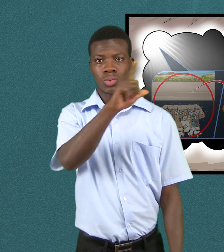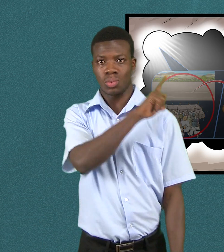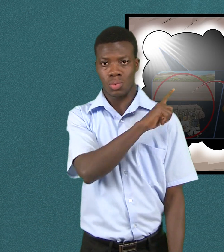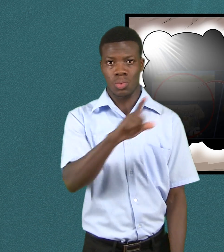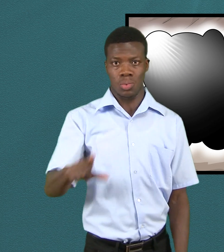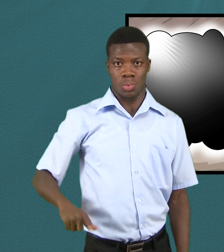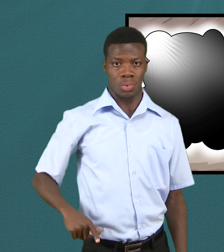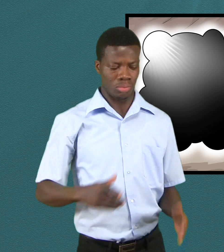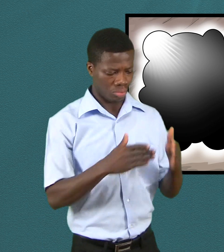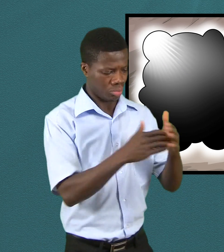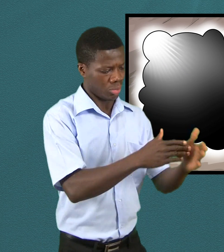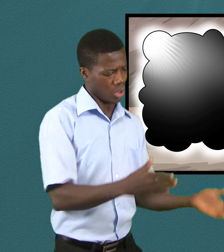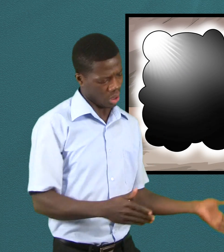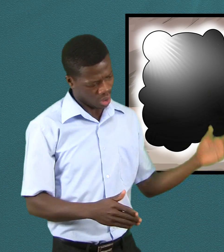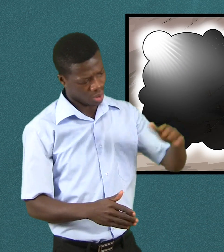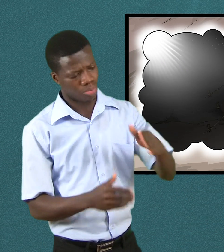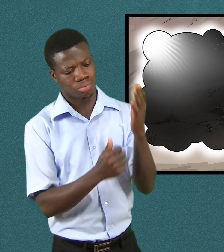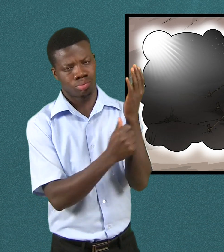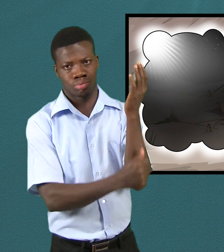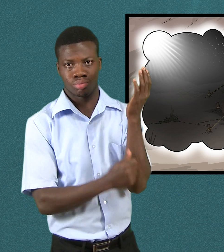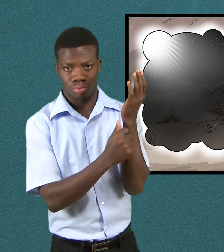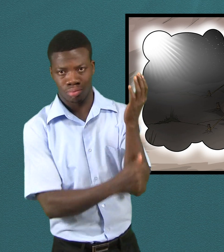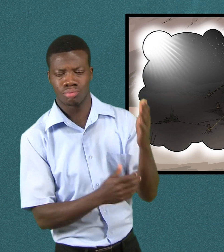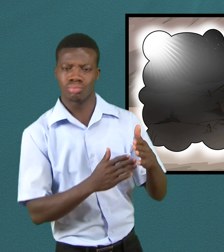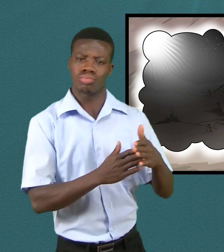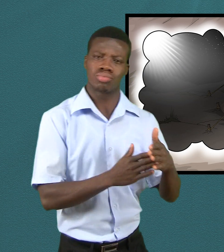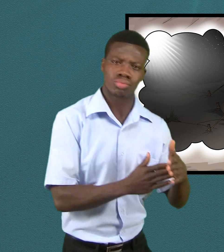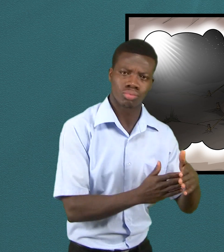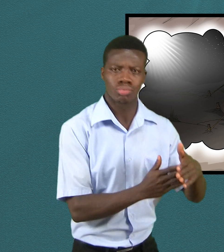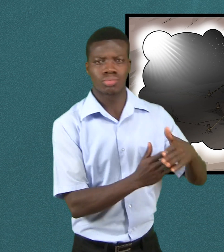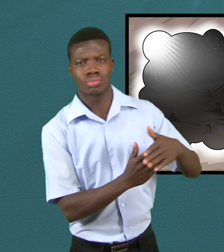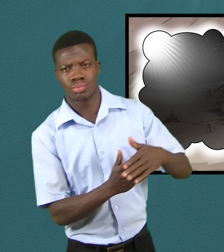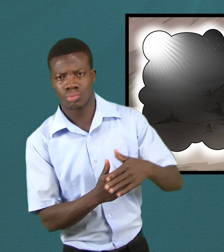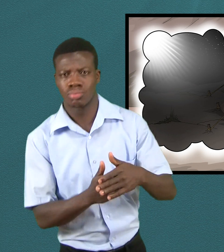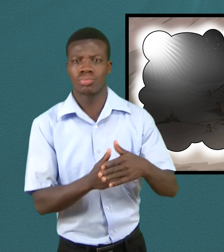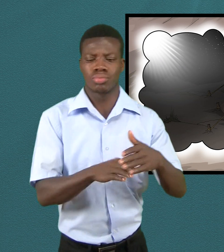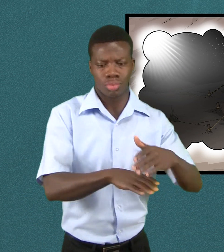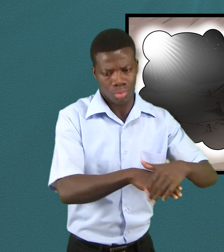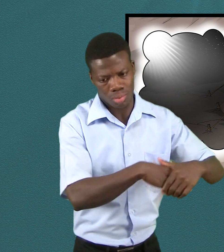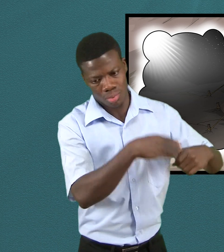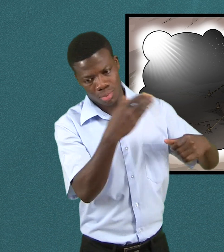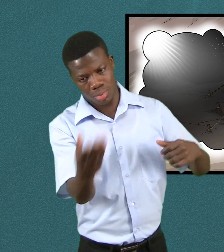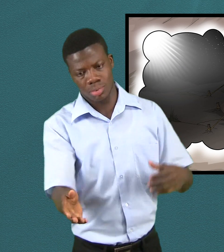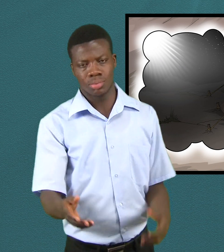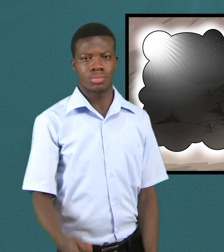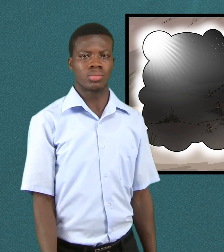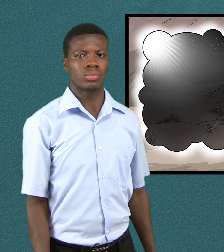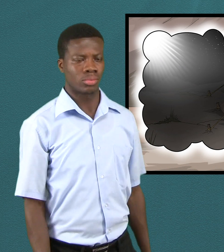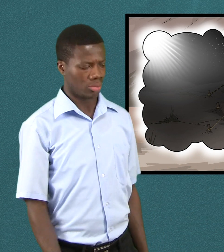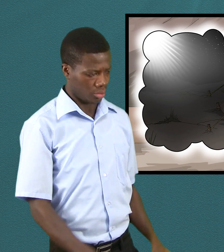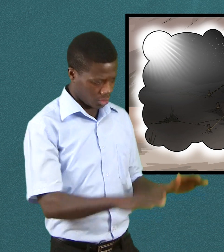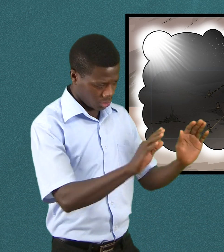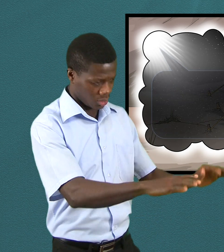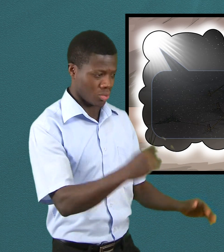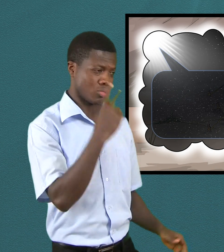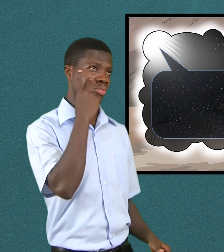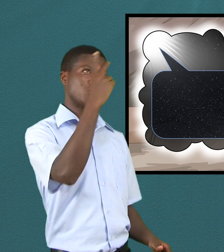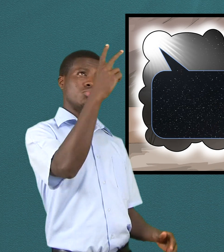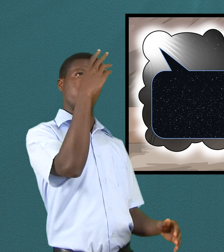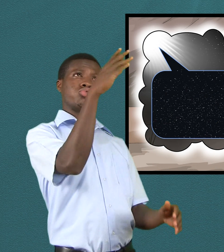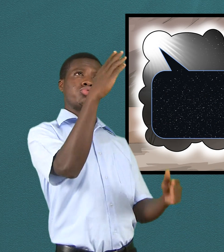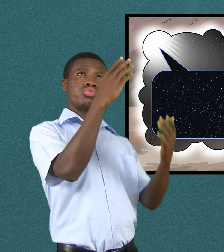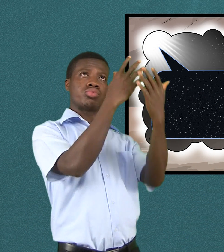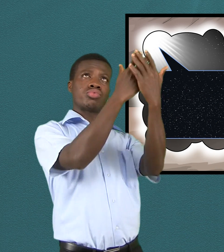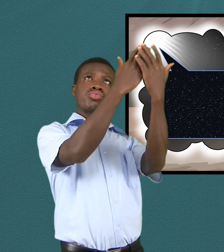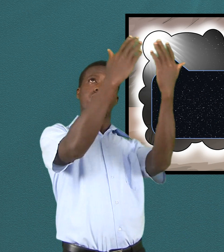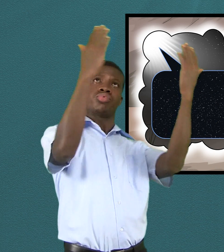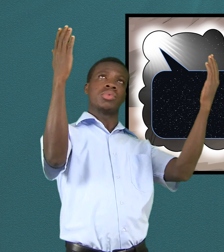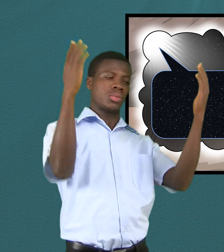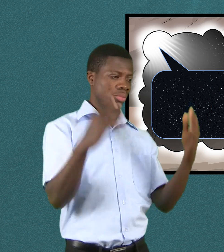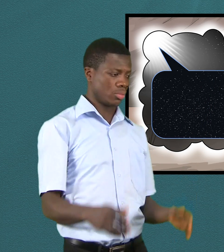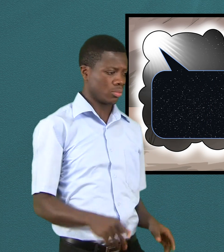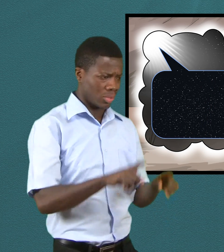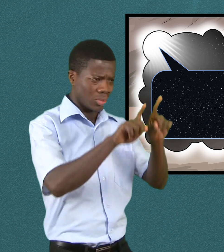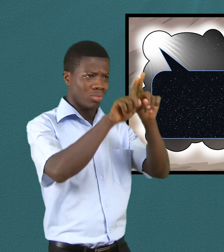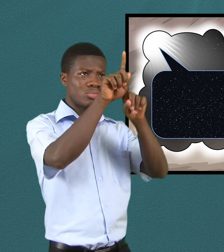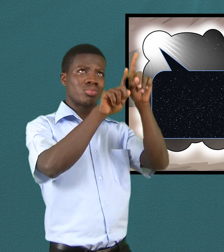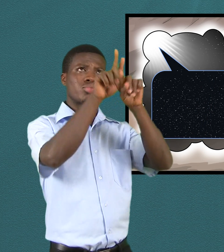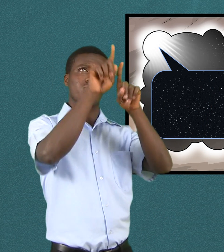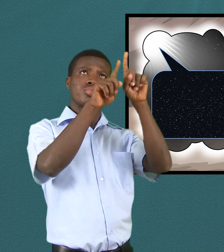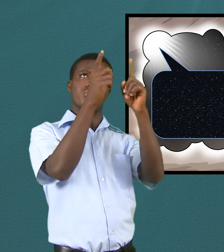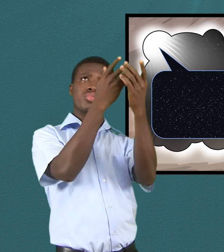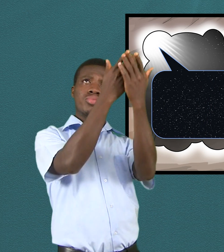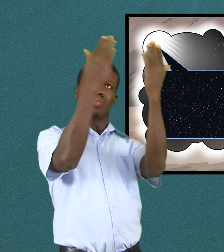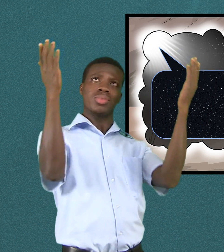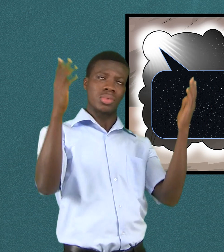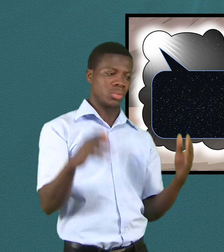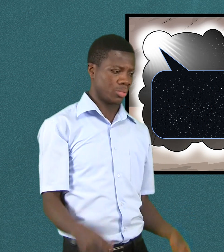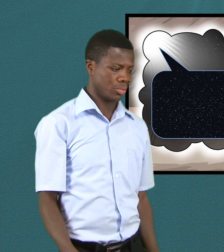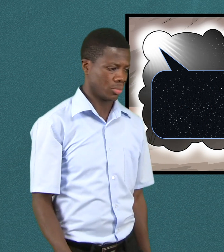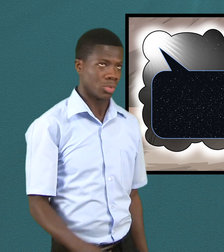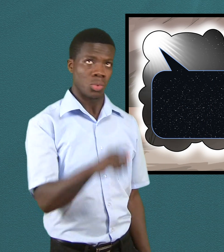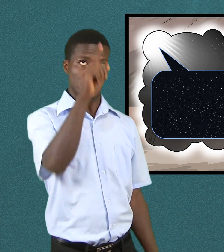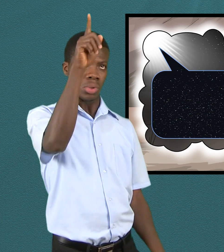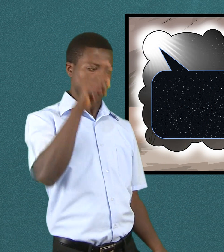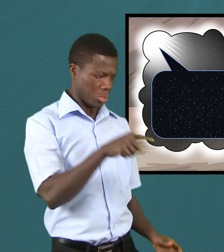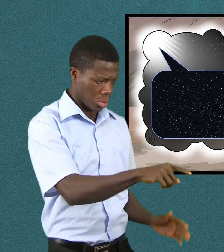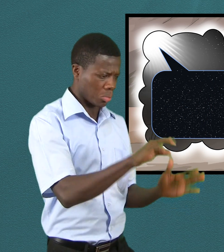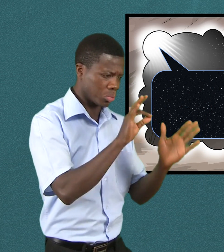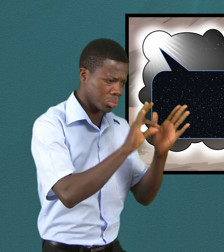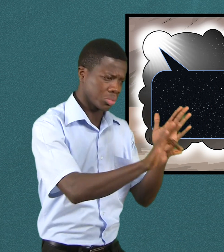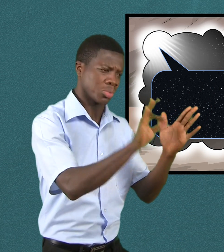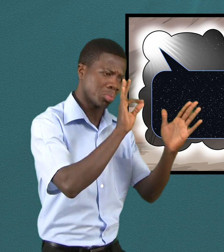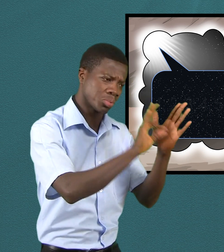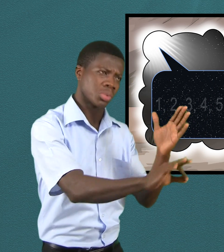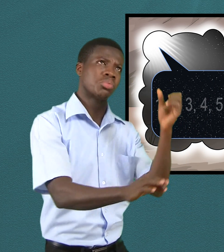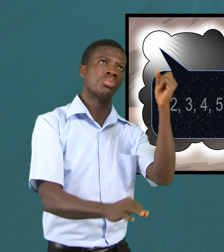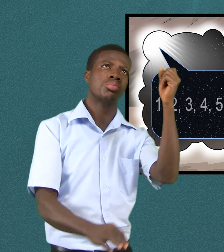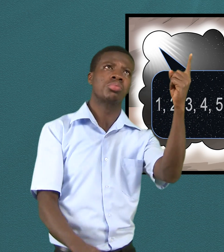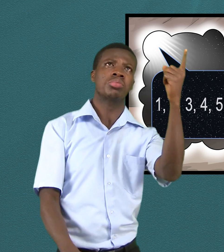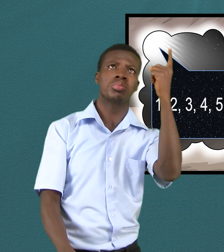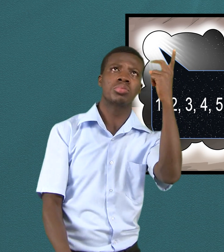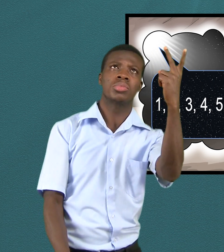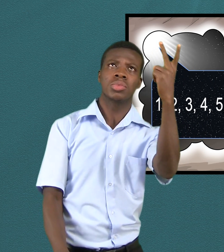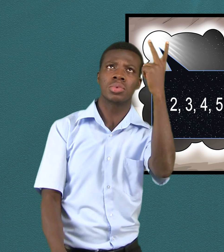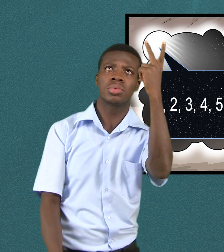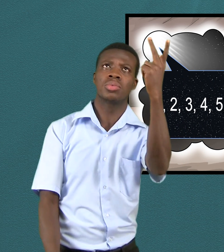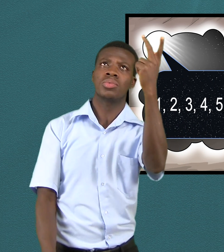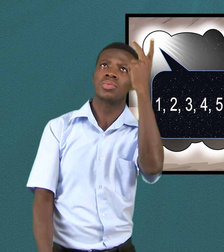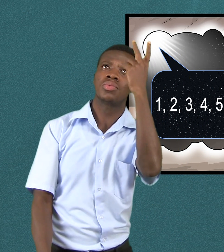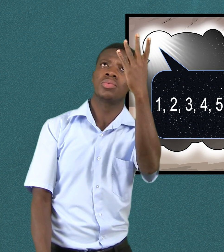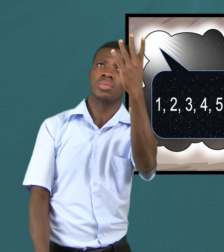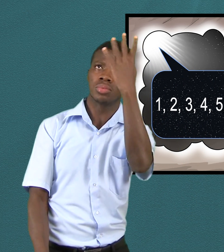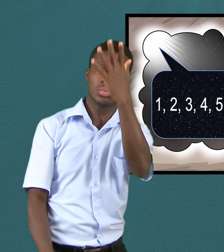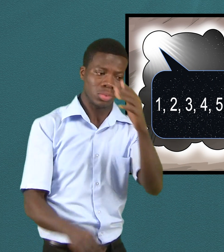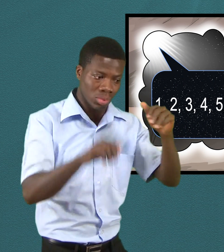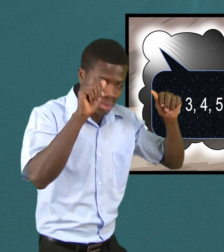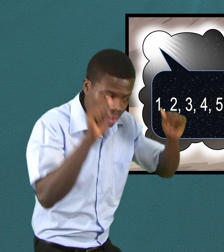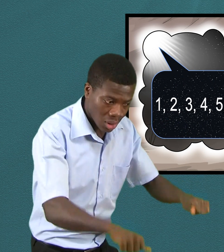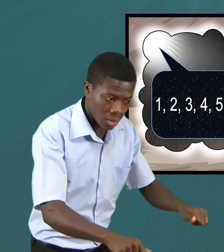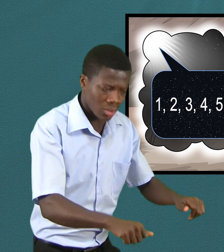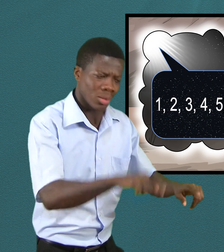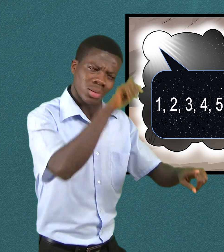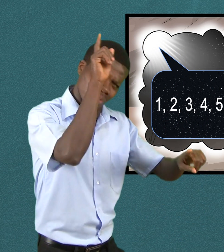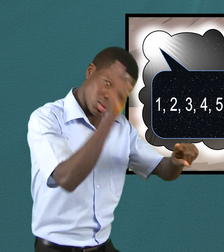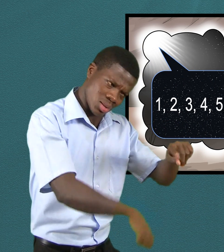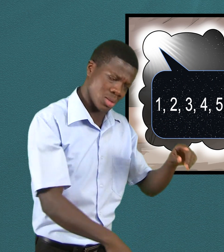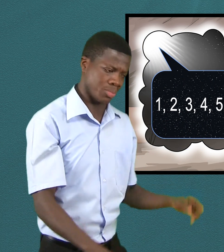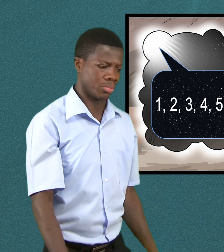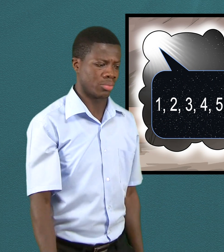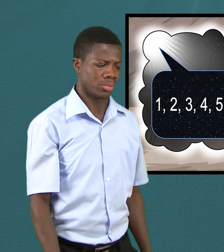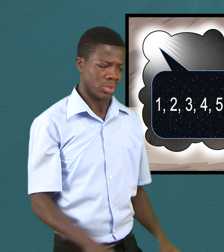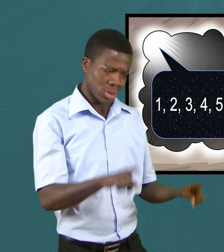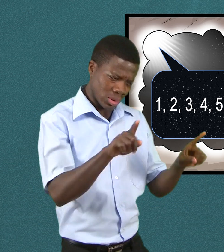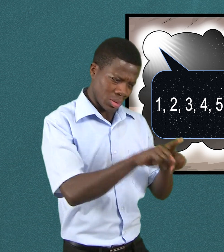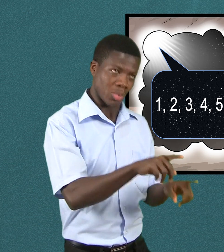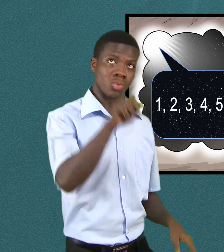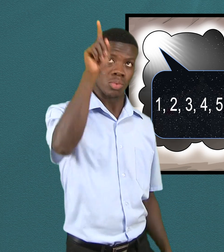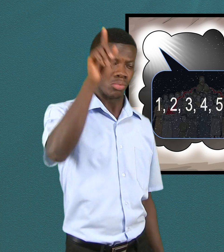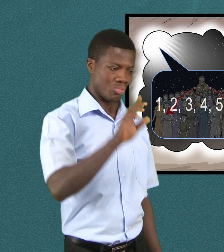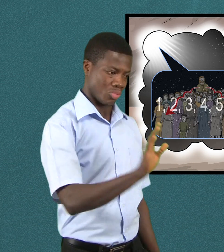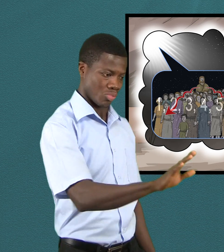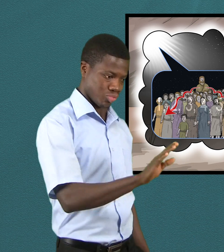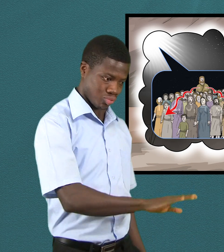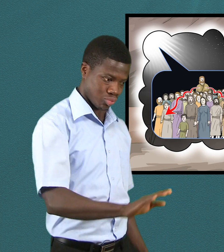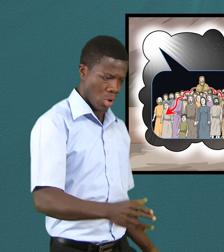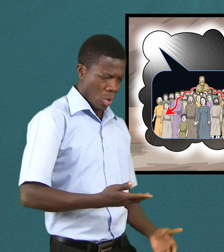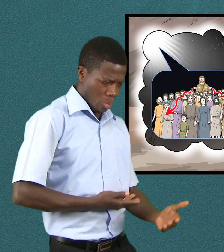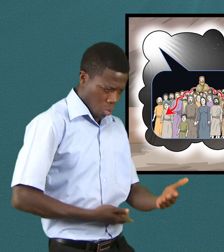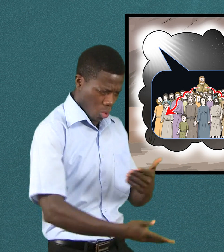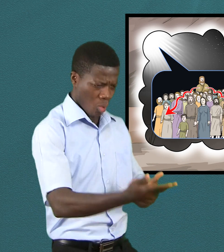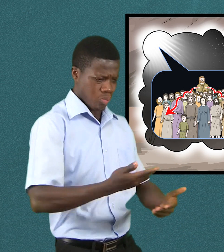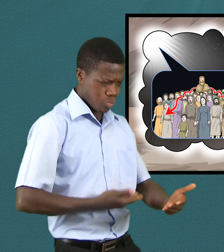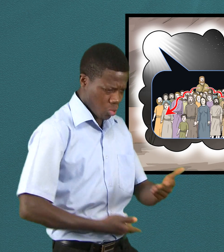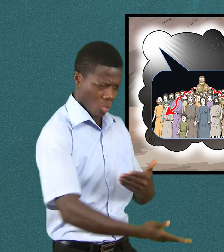And the LORD took him outside and said, “Now look to the heavens and count the stars, if you are able.”